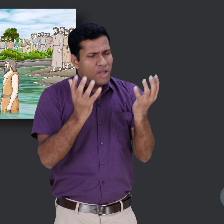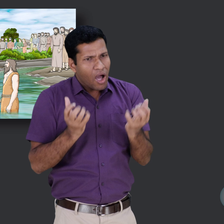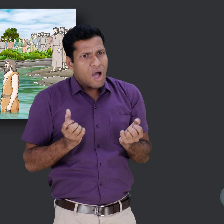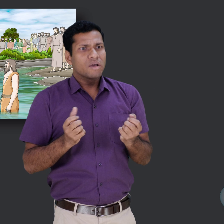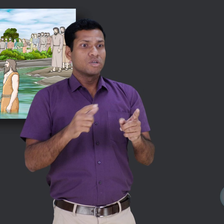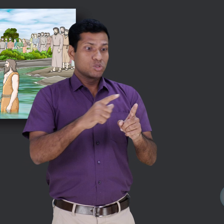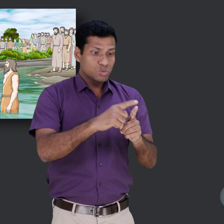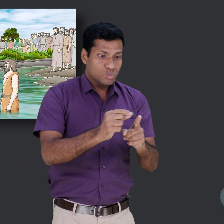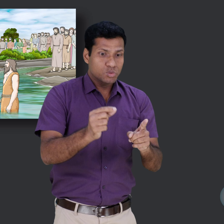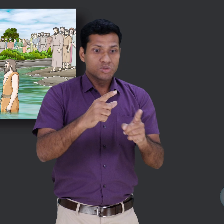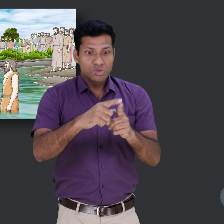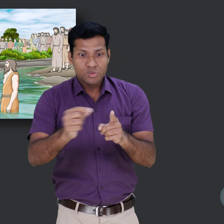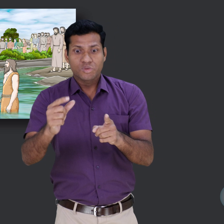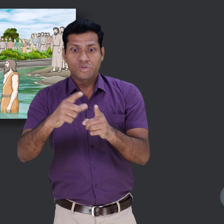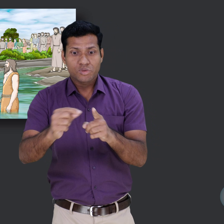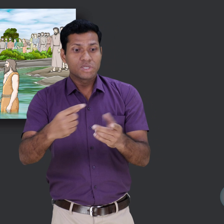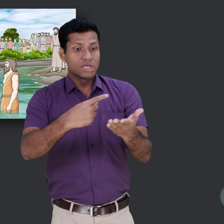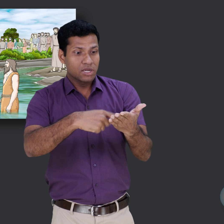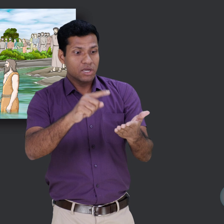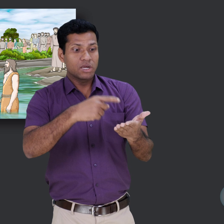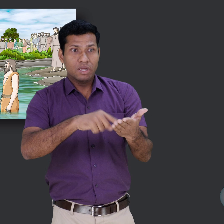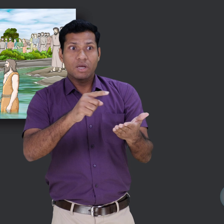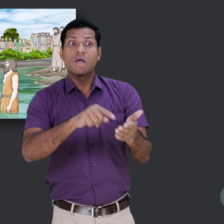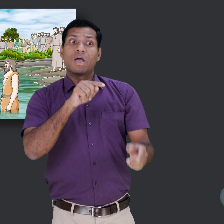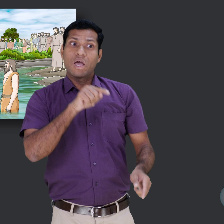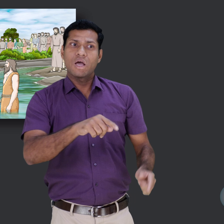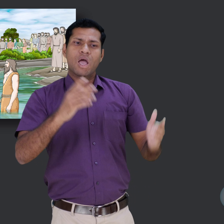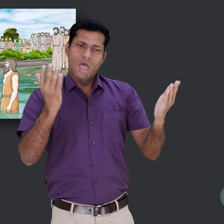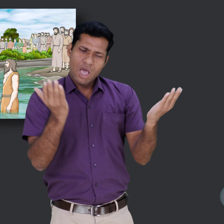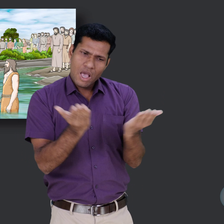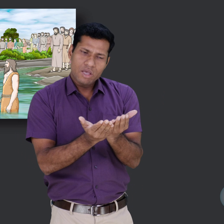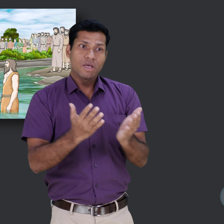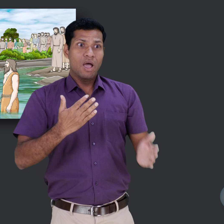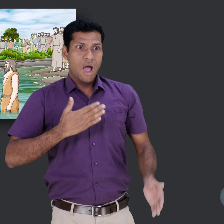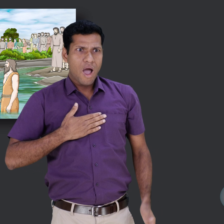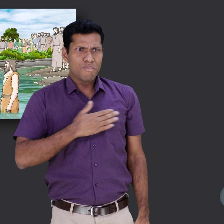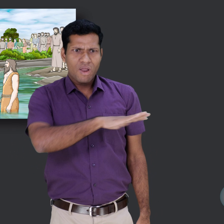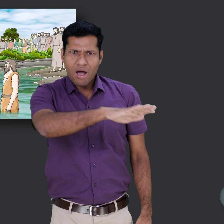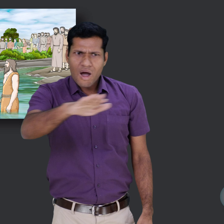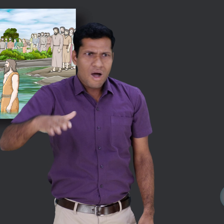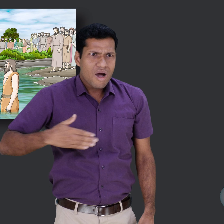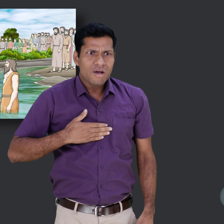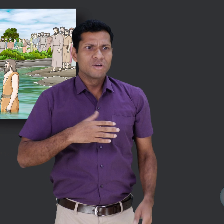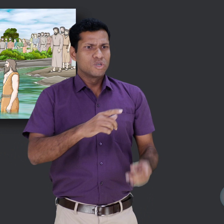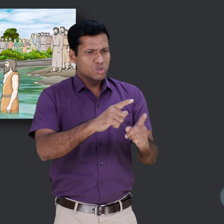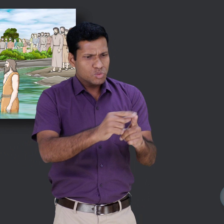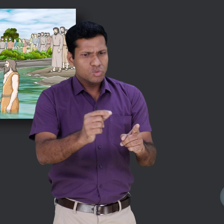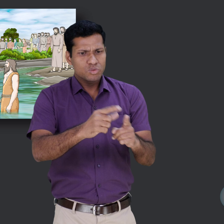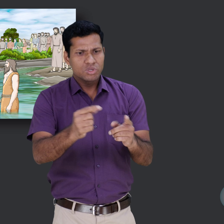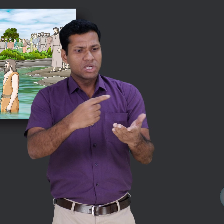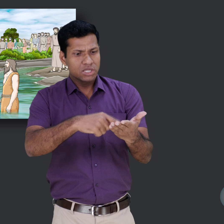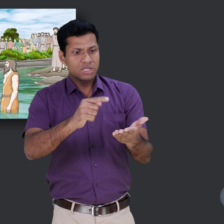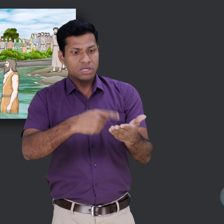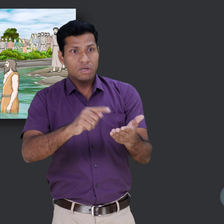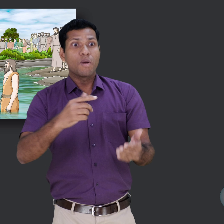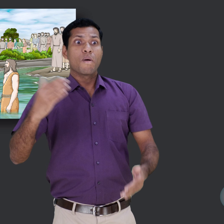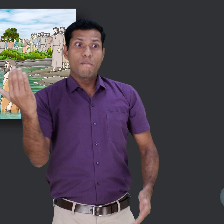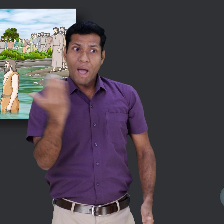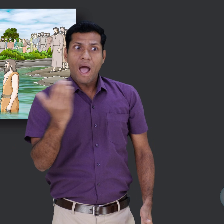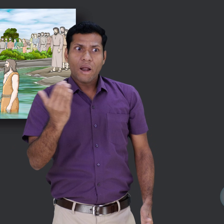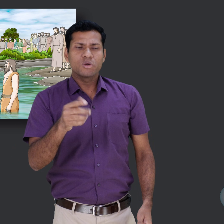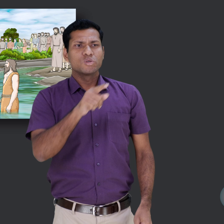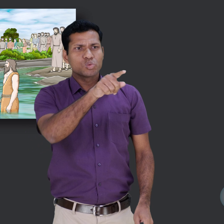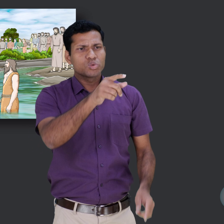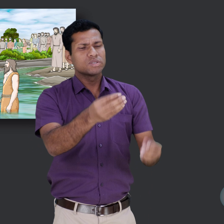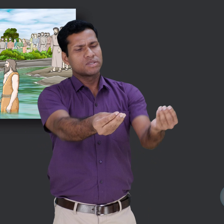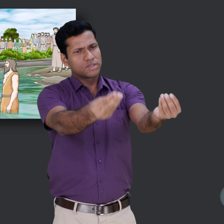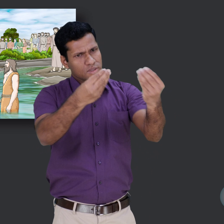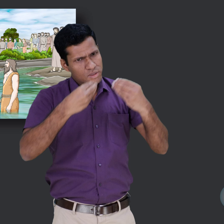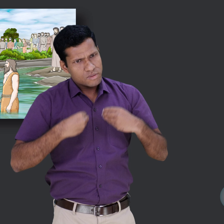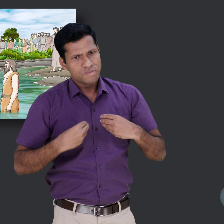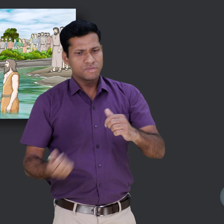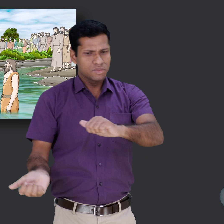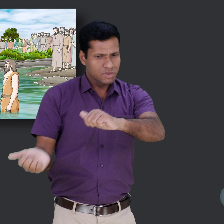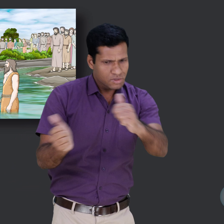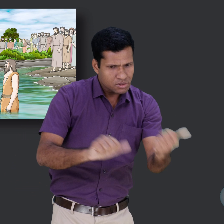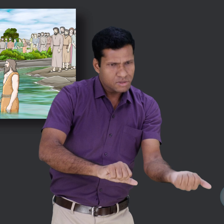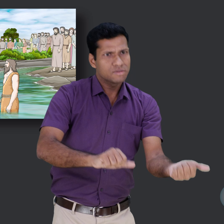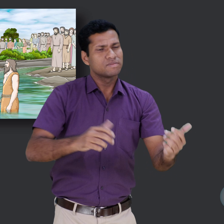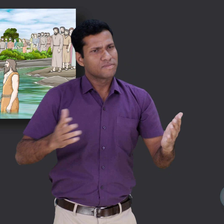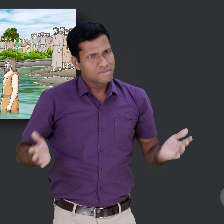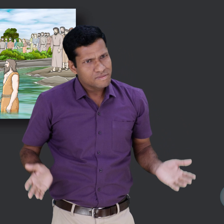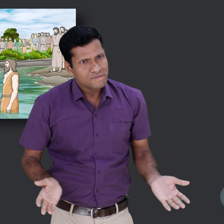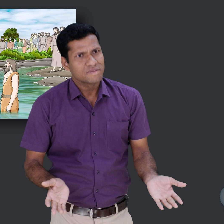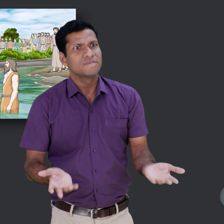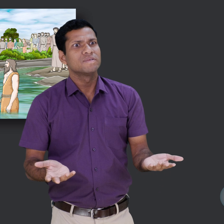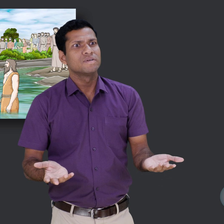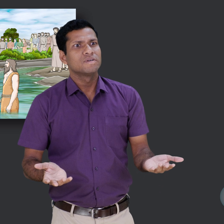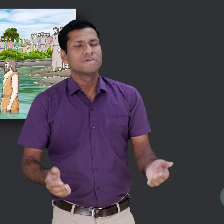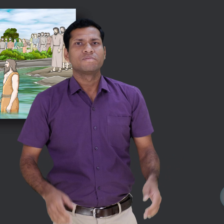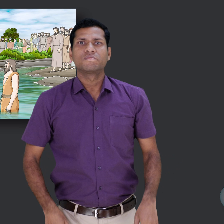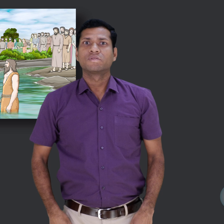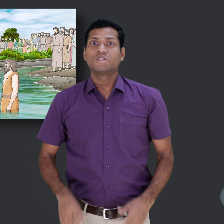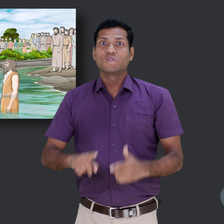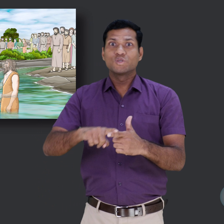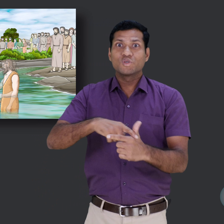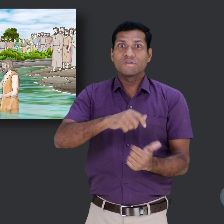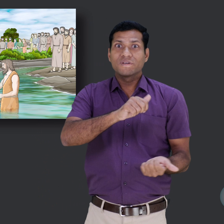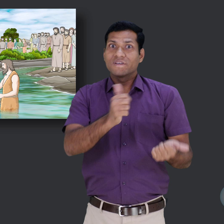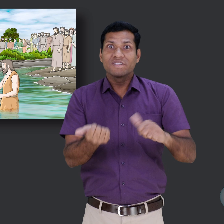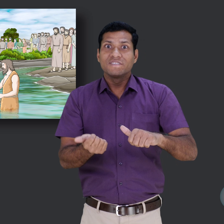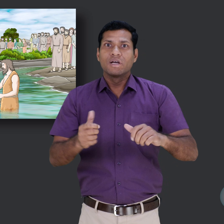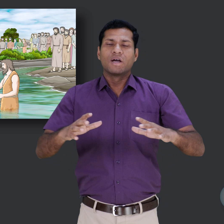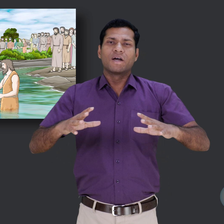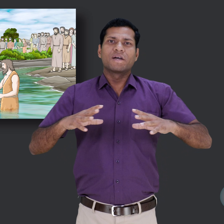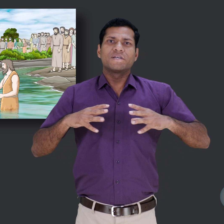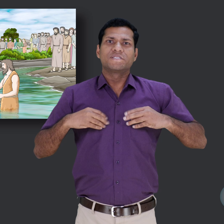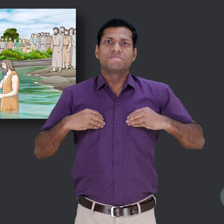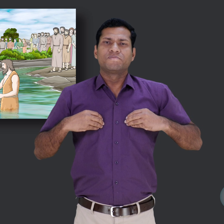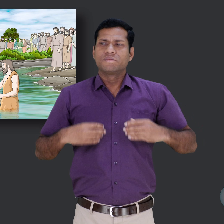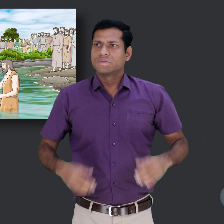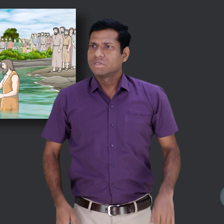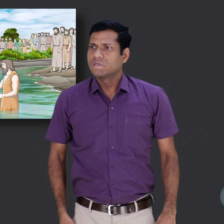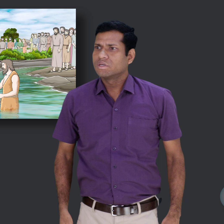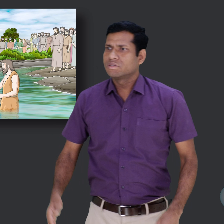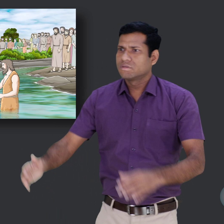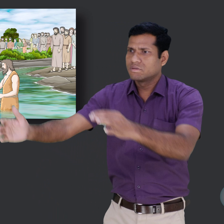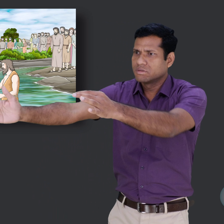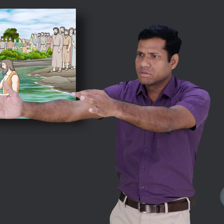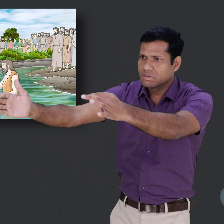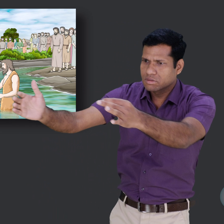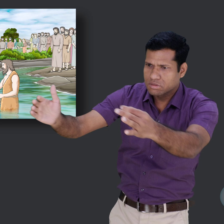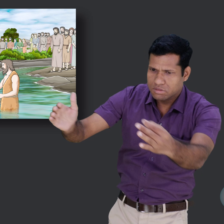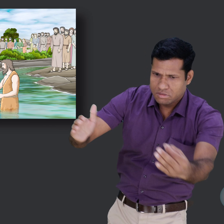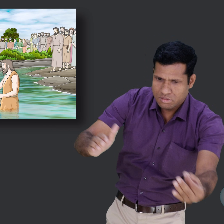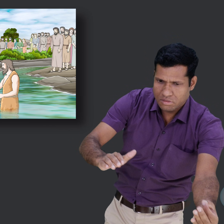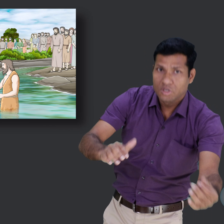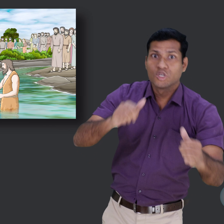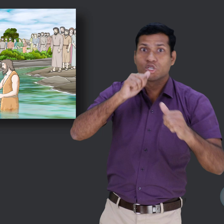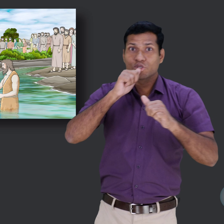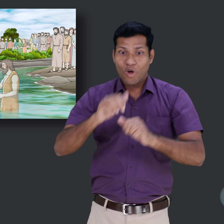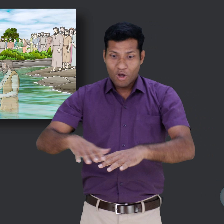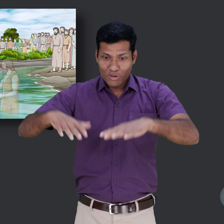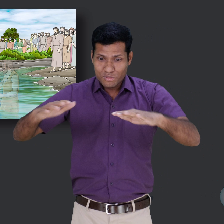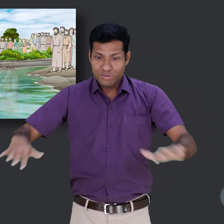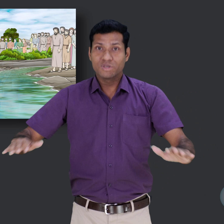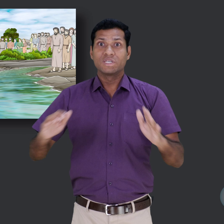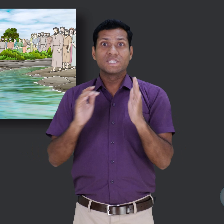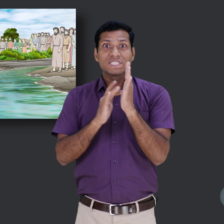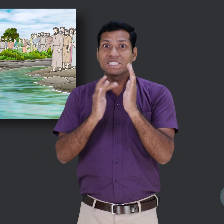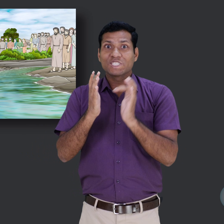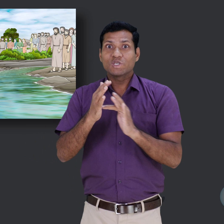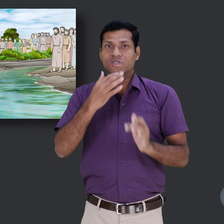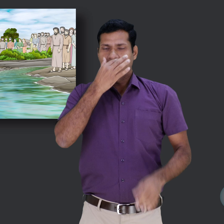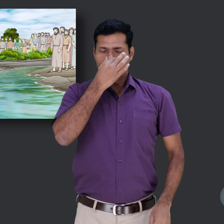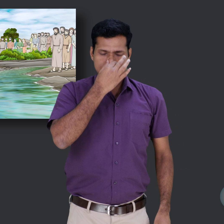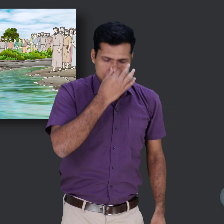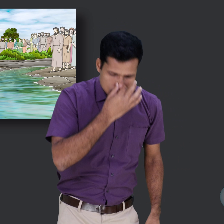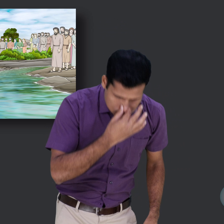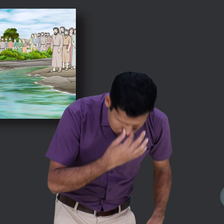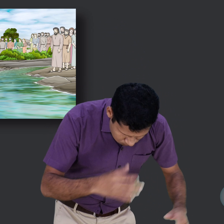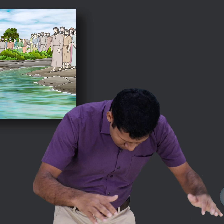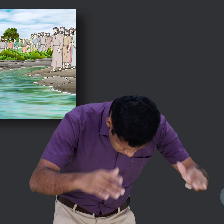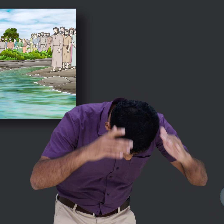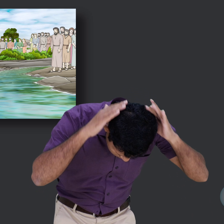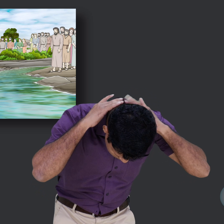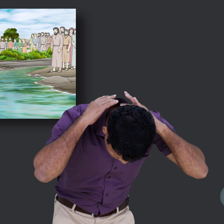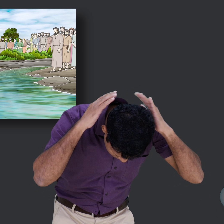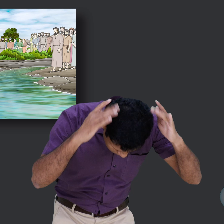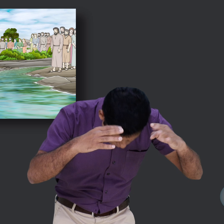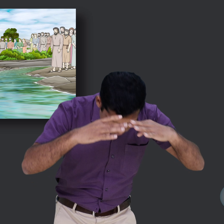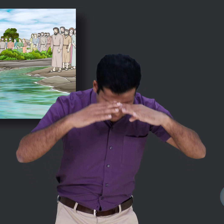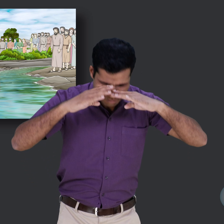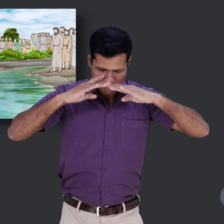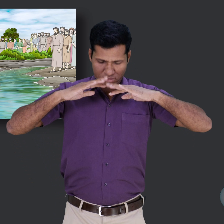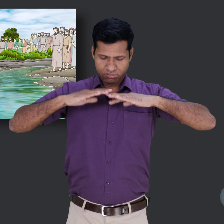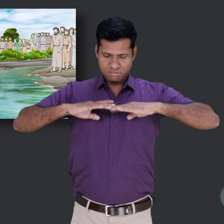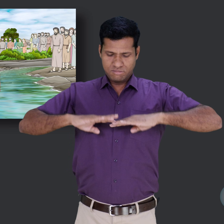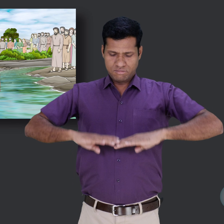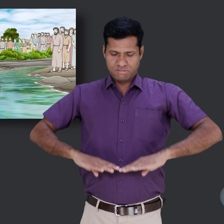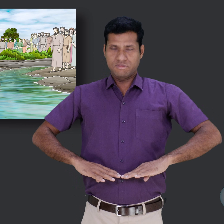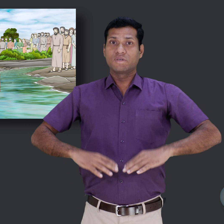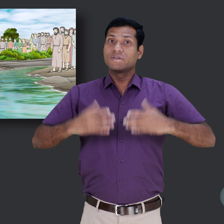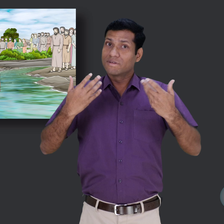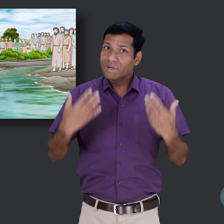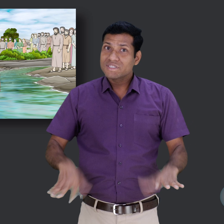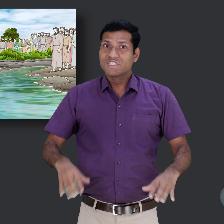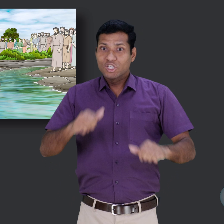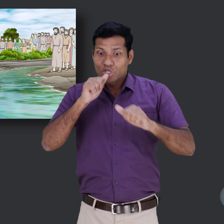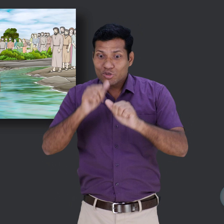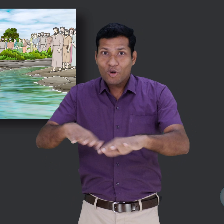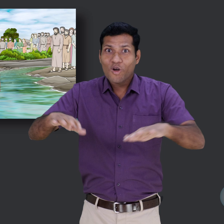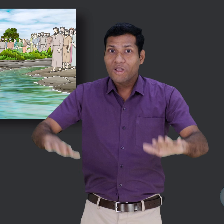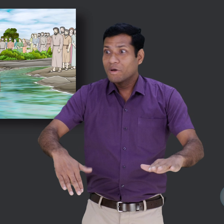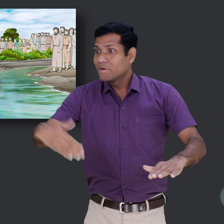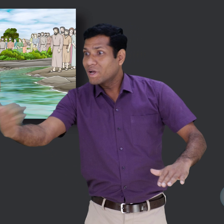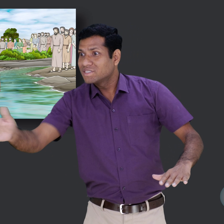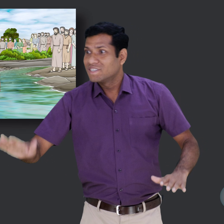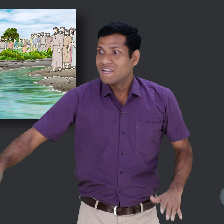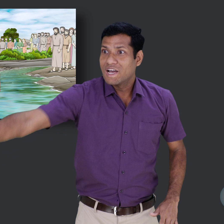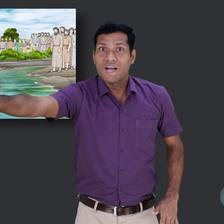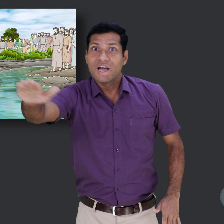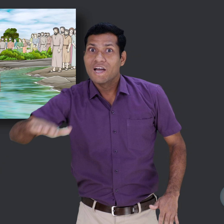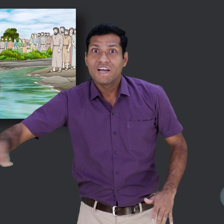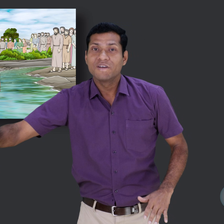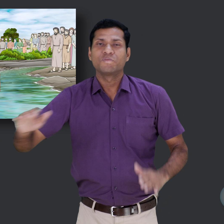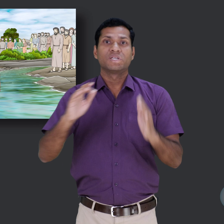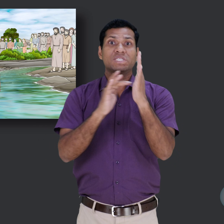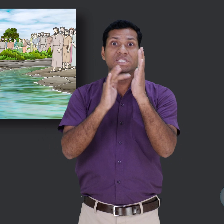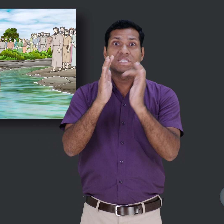“It is fitting for us to fulfill all righteousness in this way.”